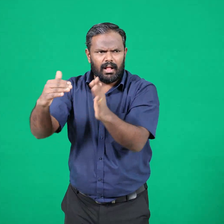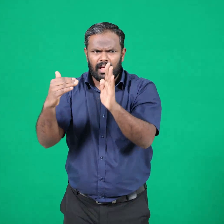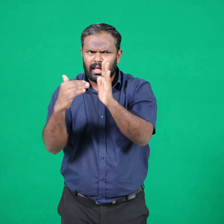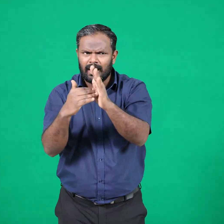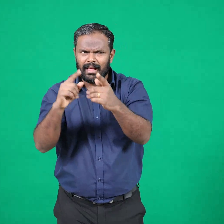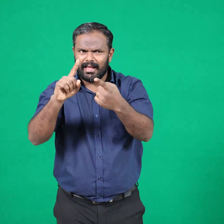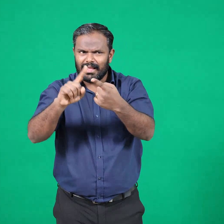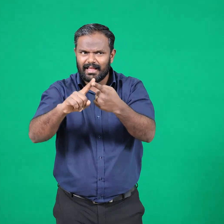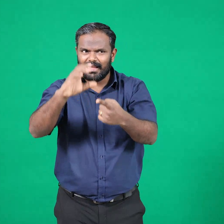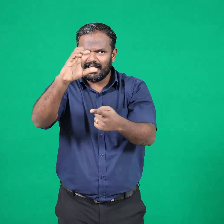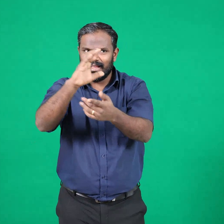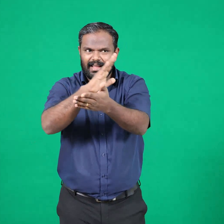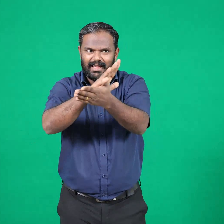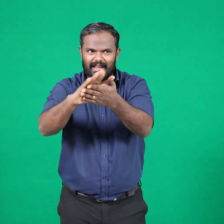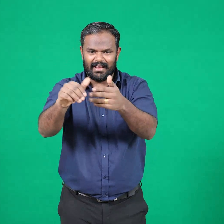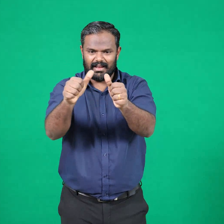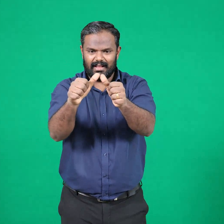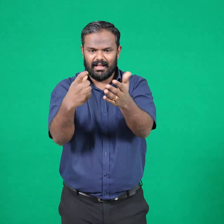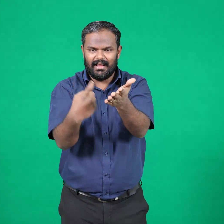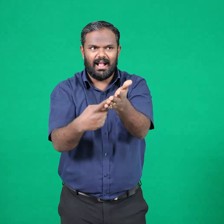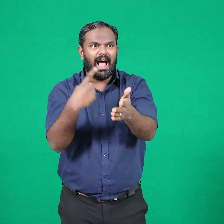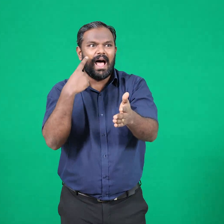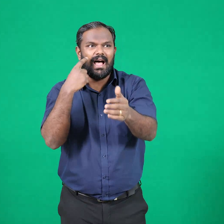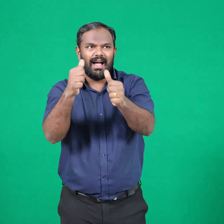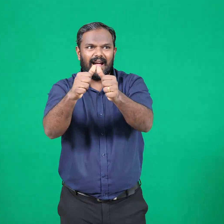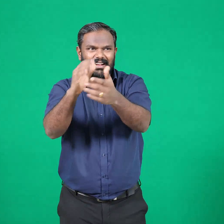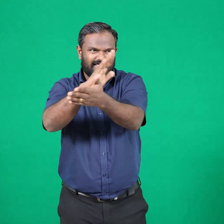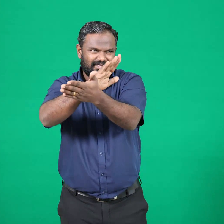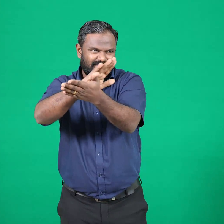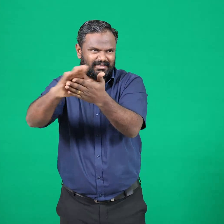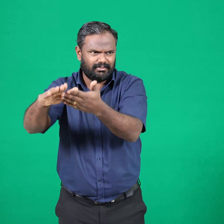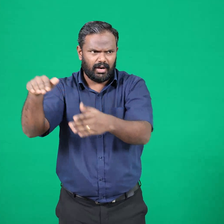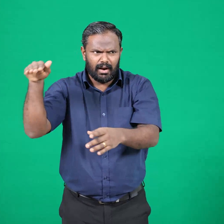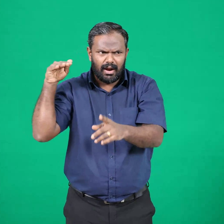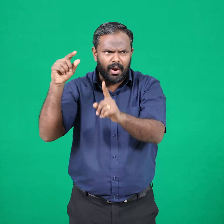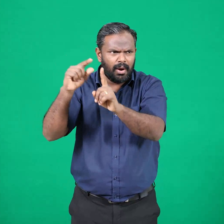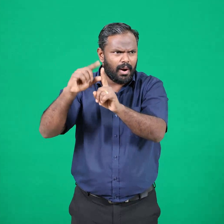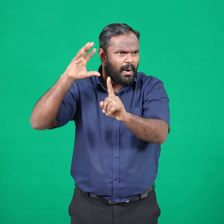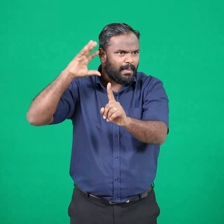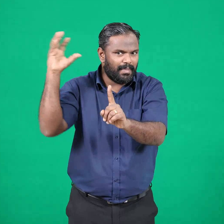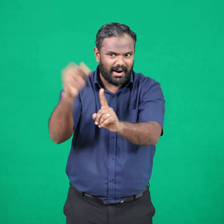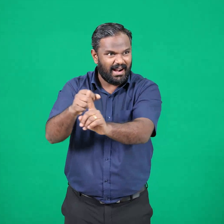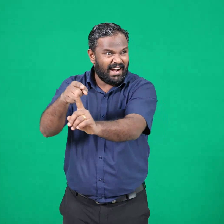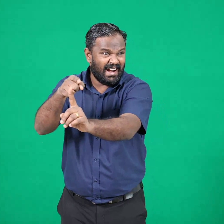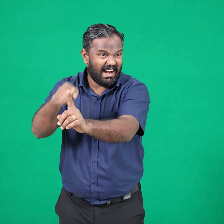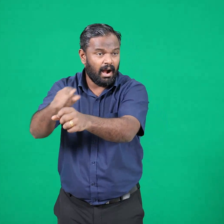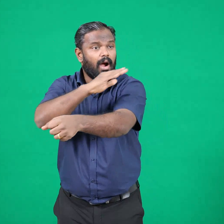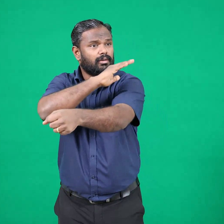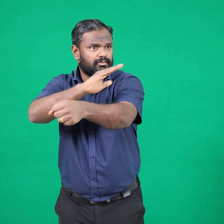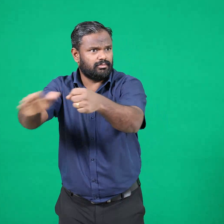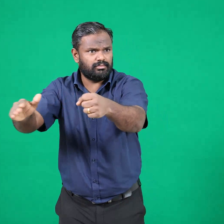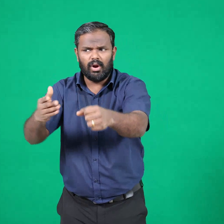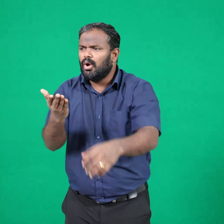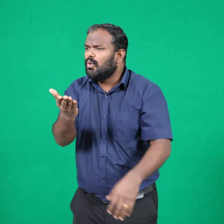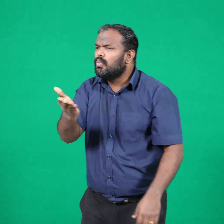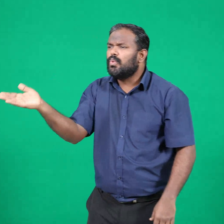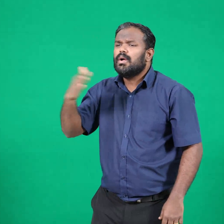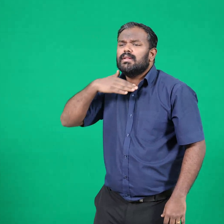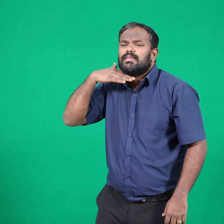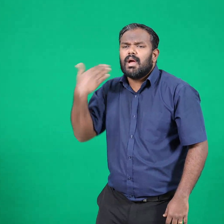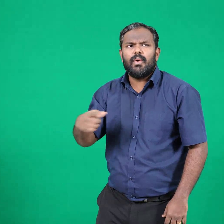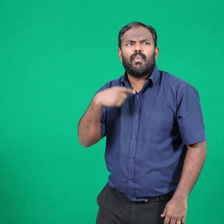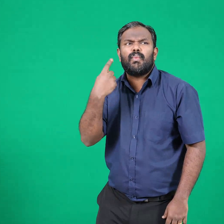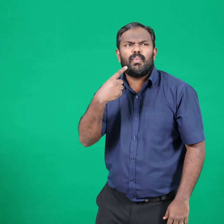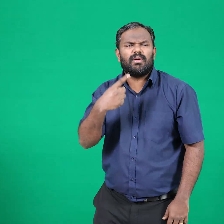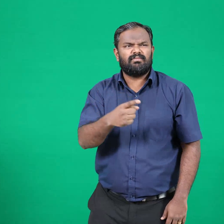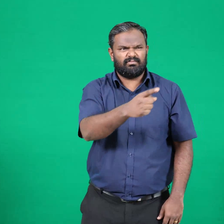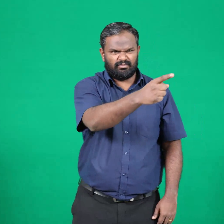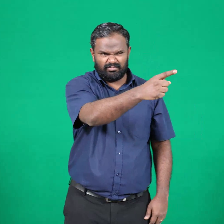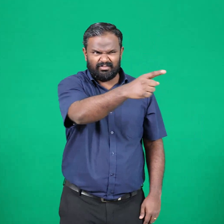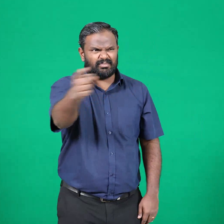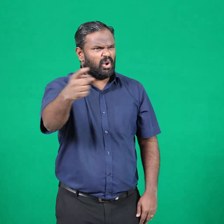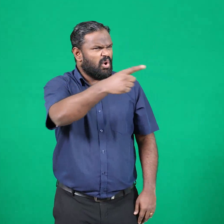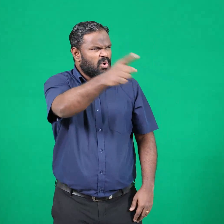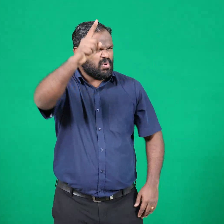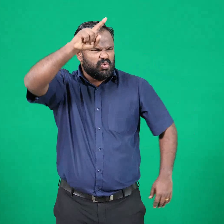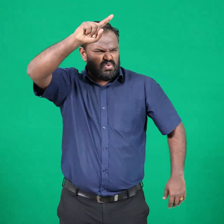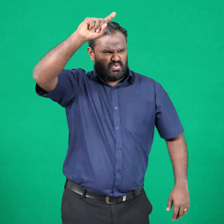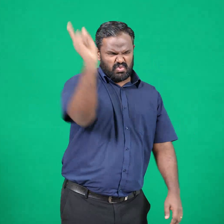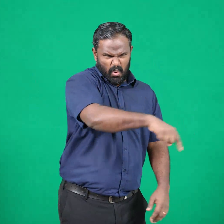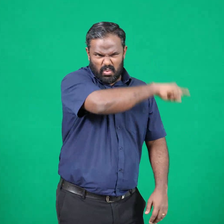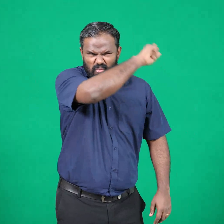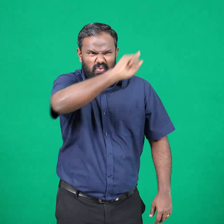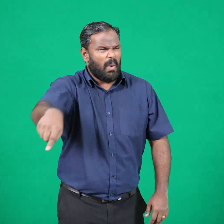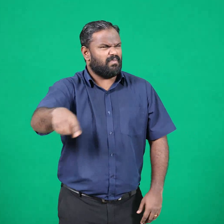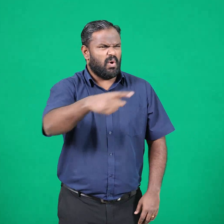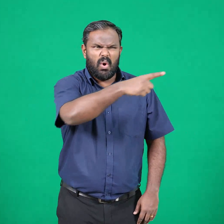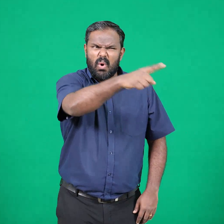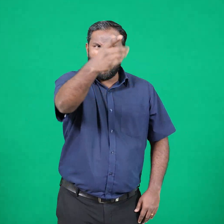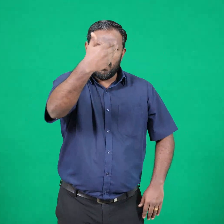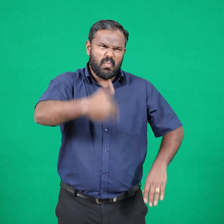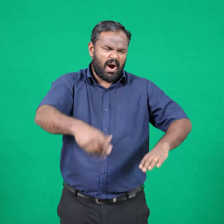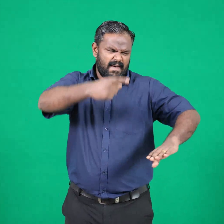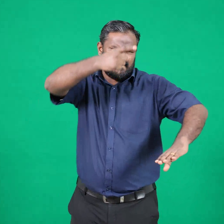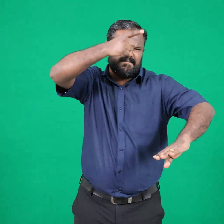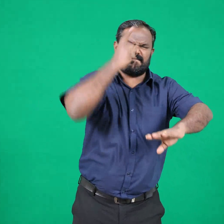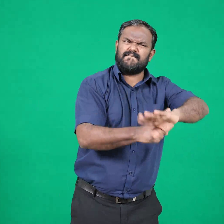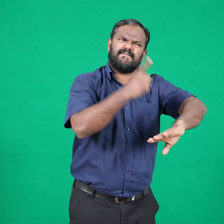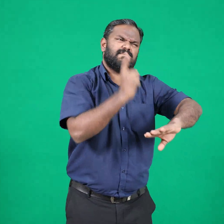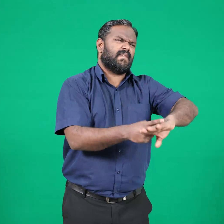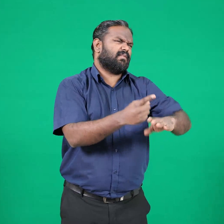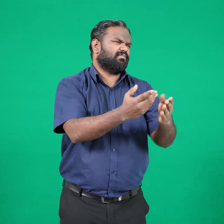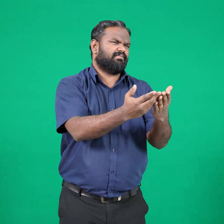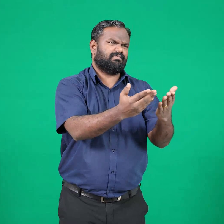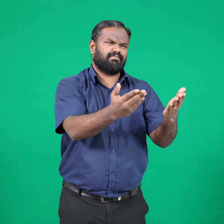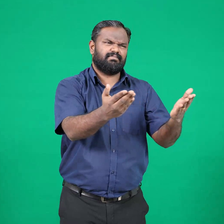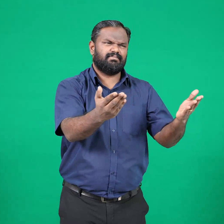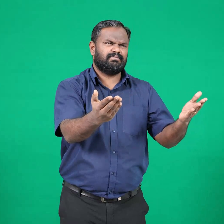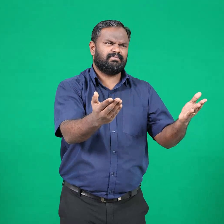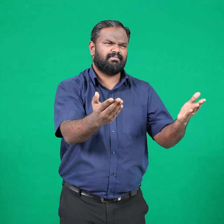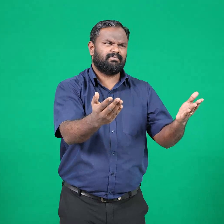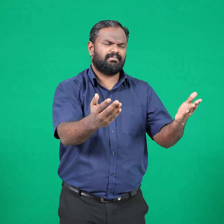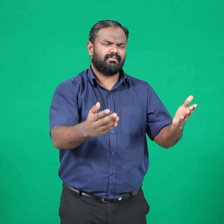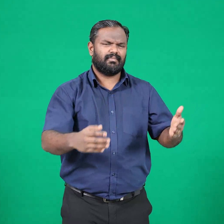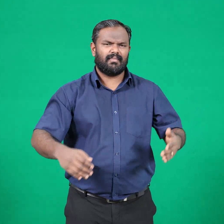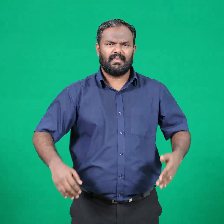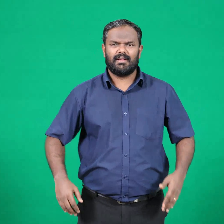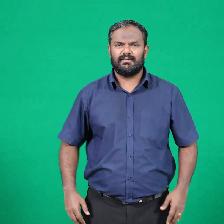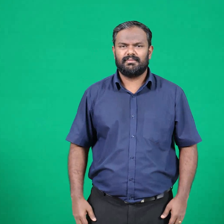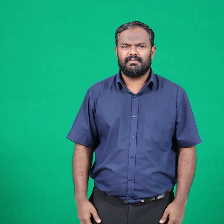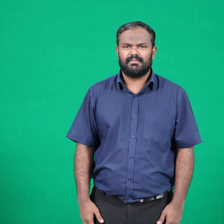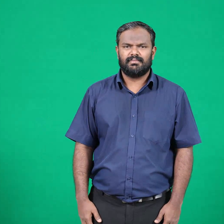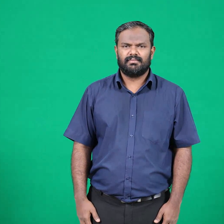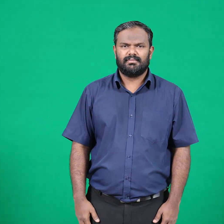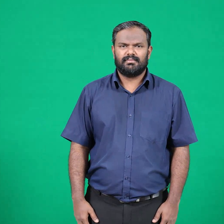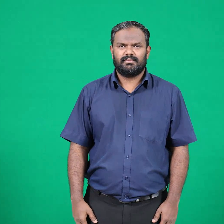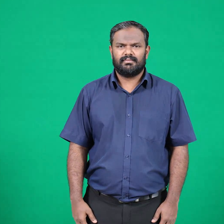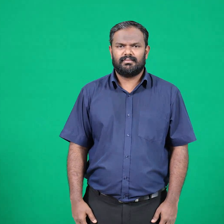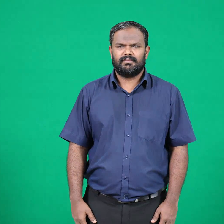Yes, I tell you, all of it will be charged to this generation.